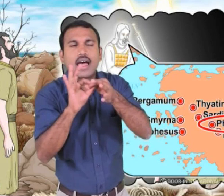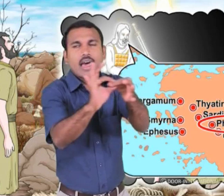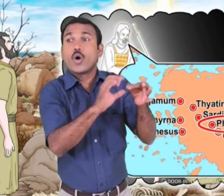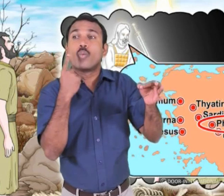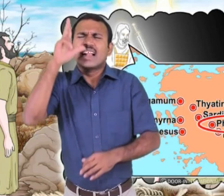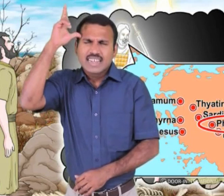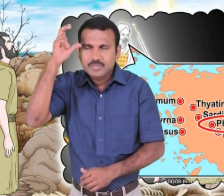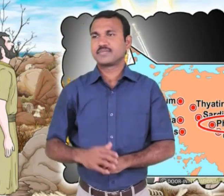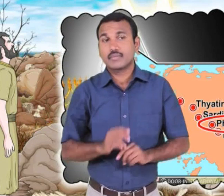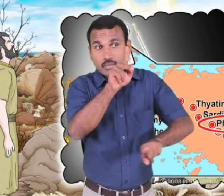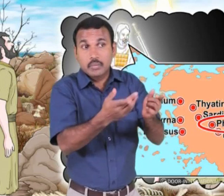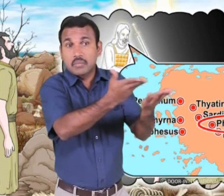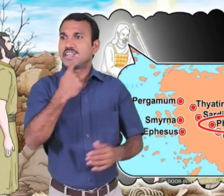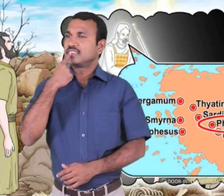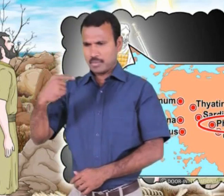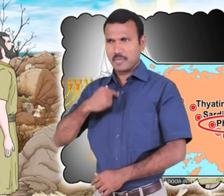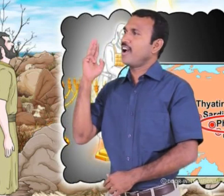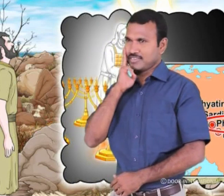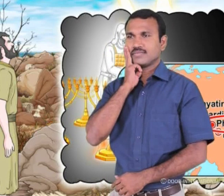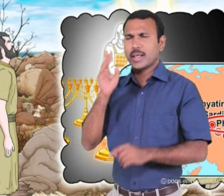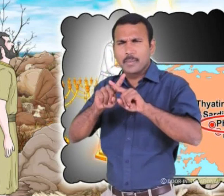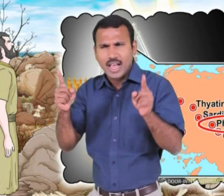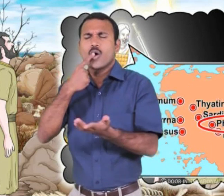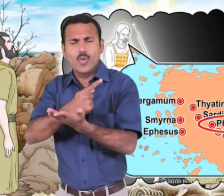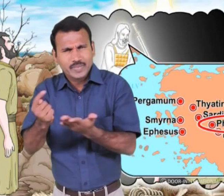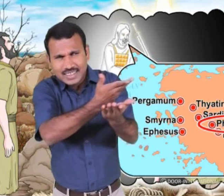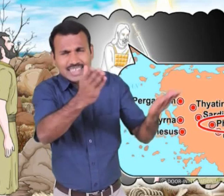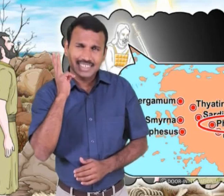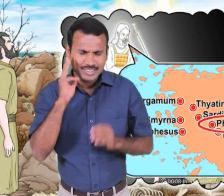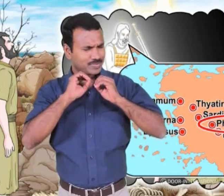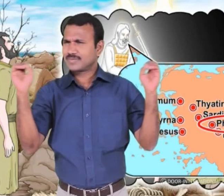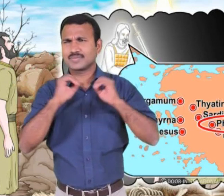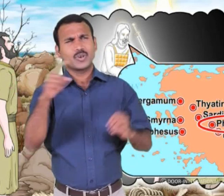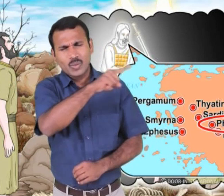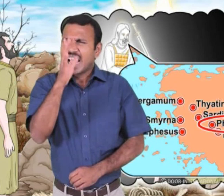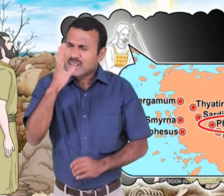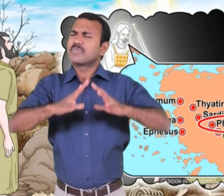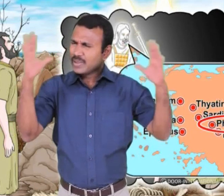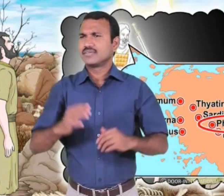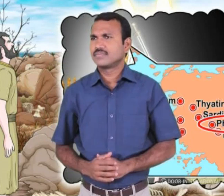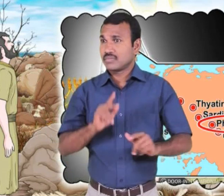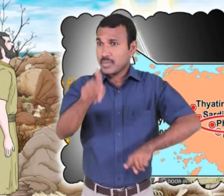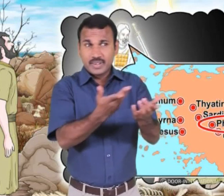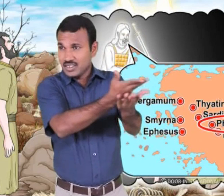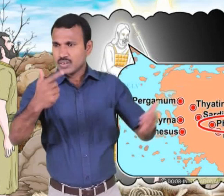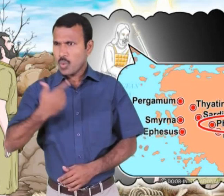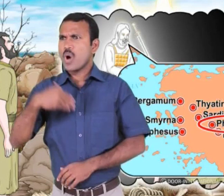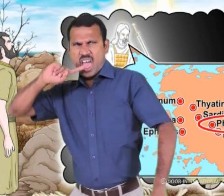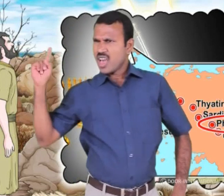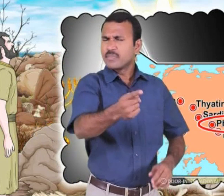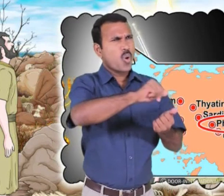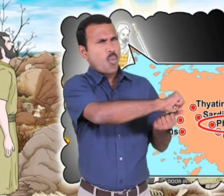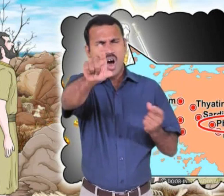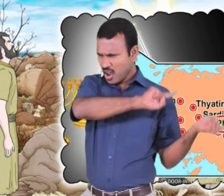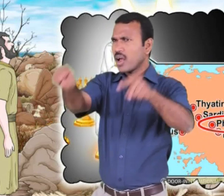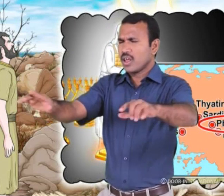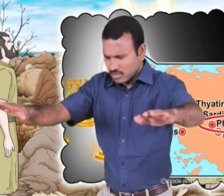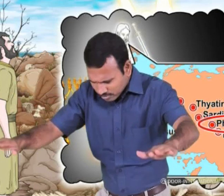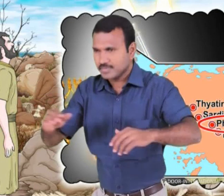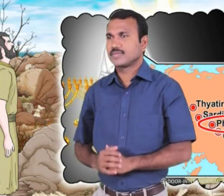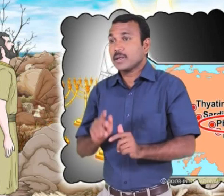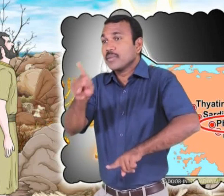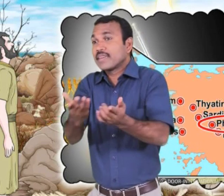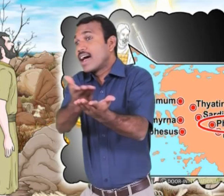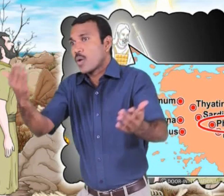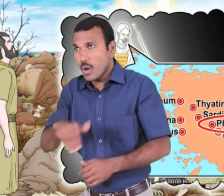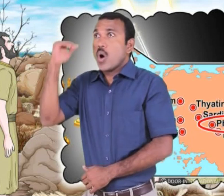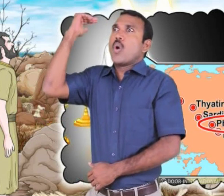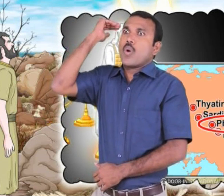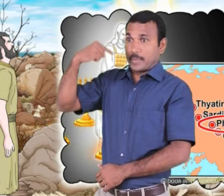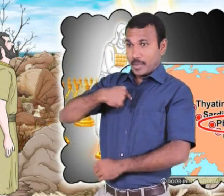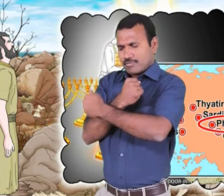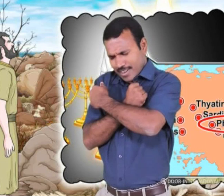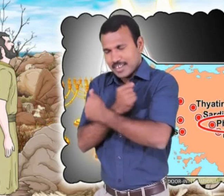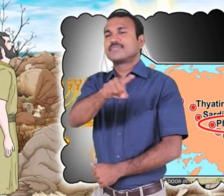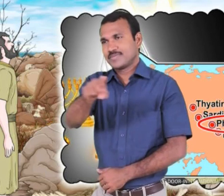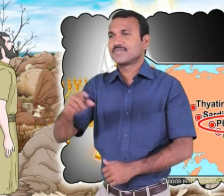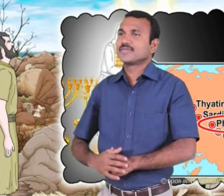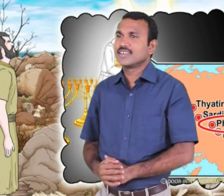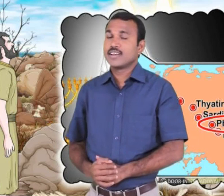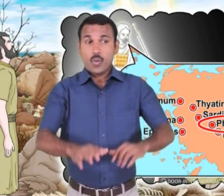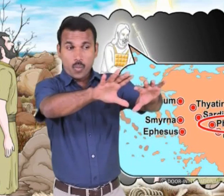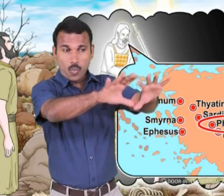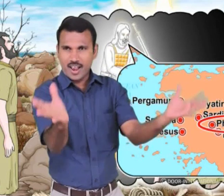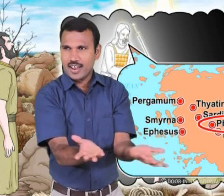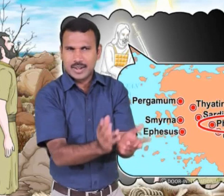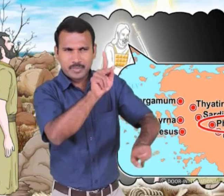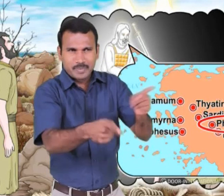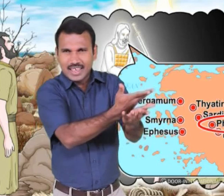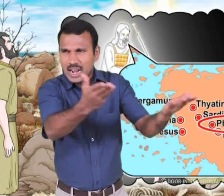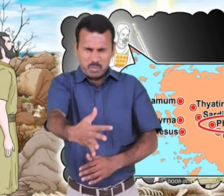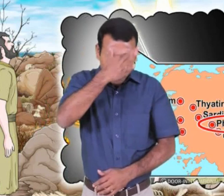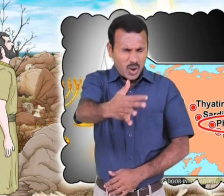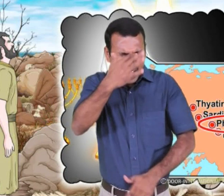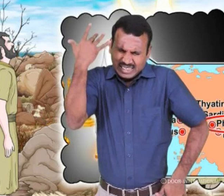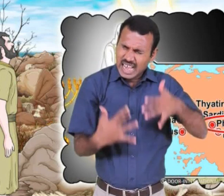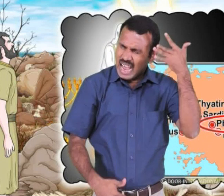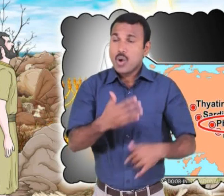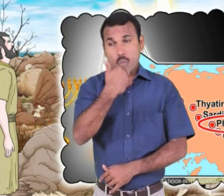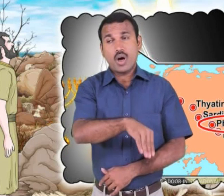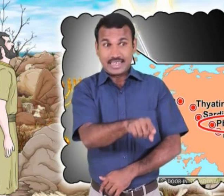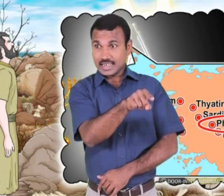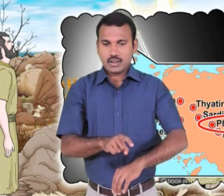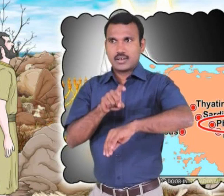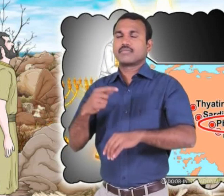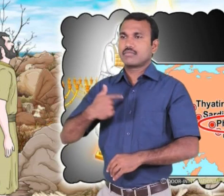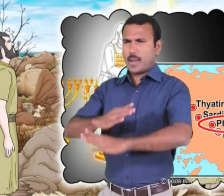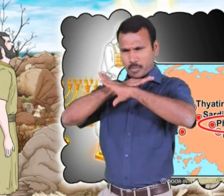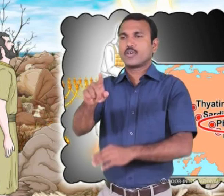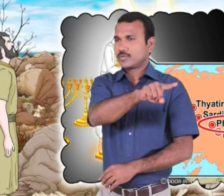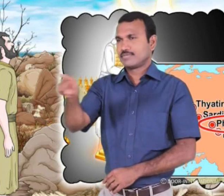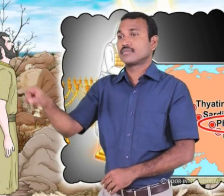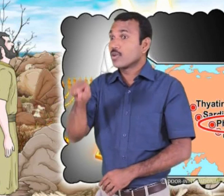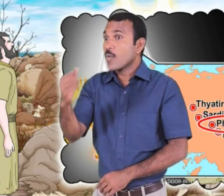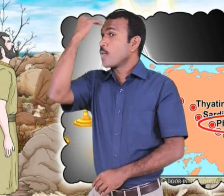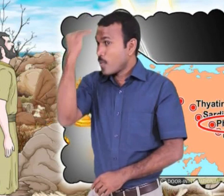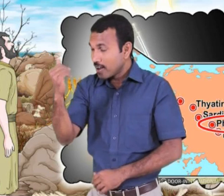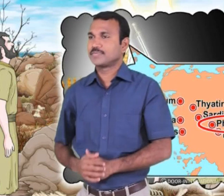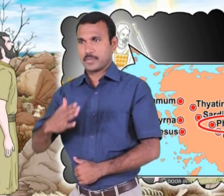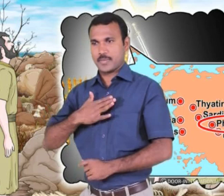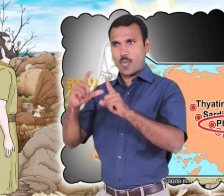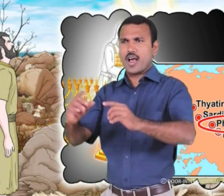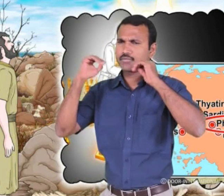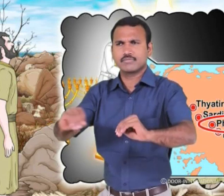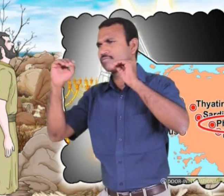I will make them come and bow down at your feet, and they will know that I love you.